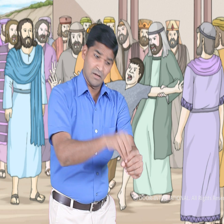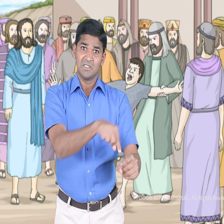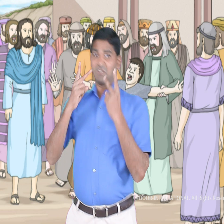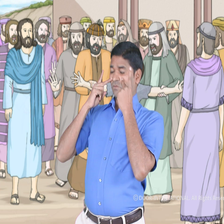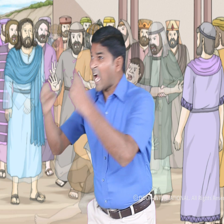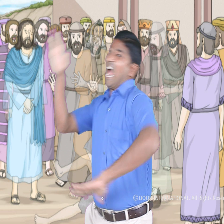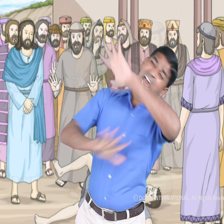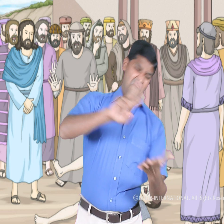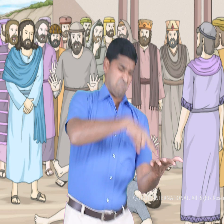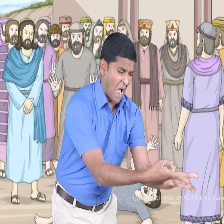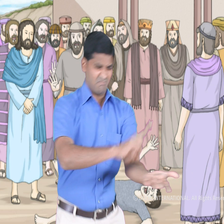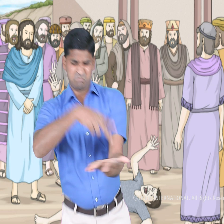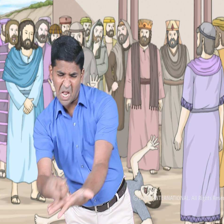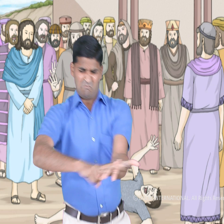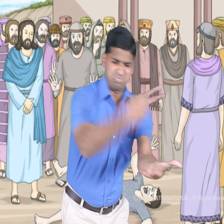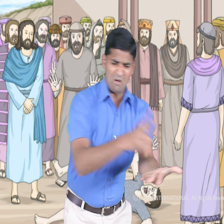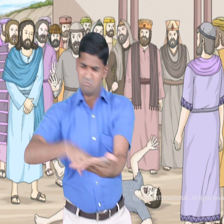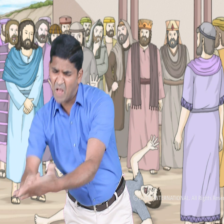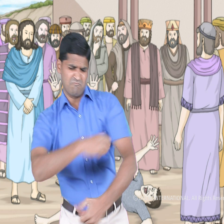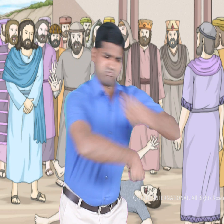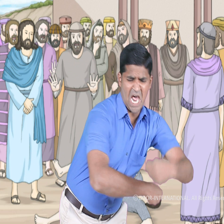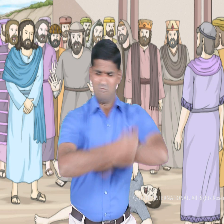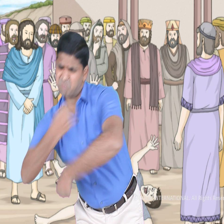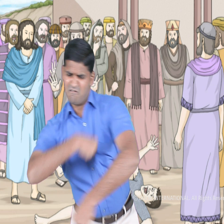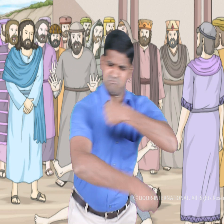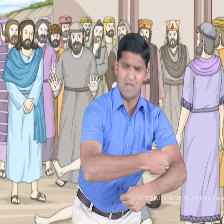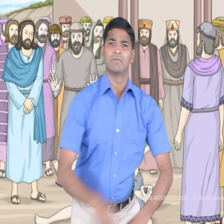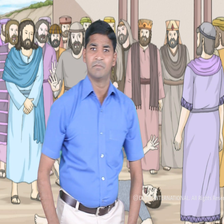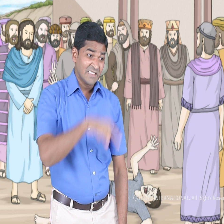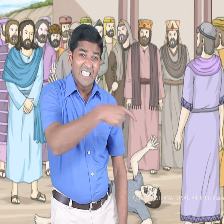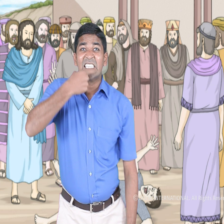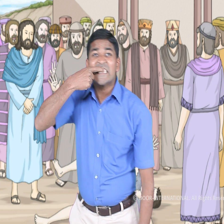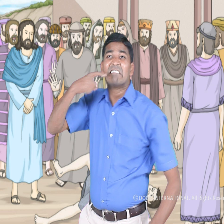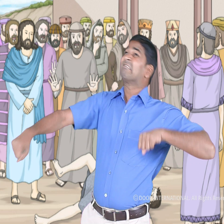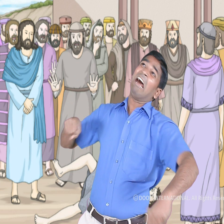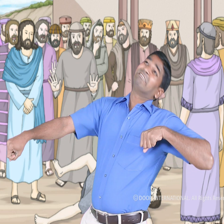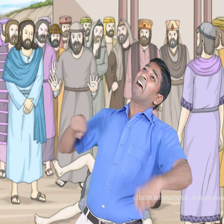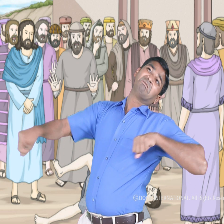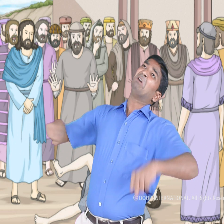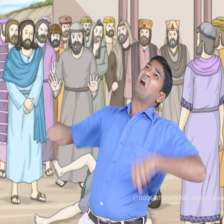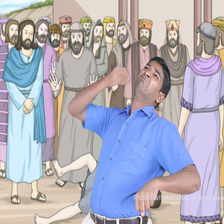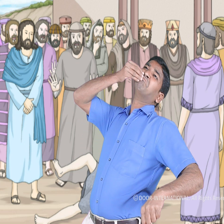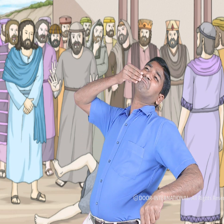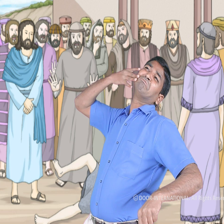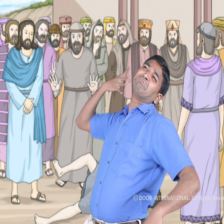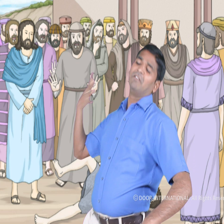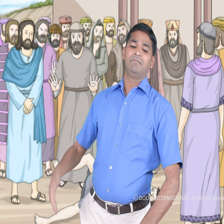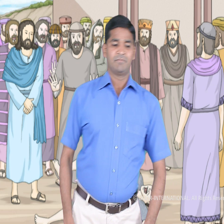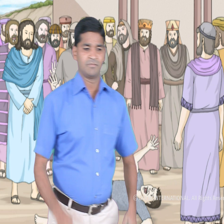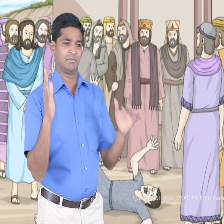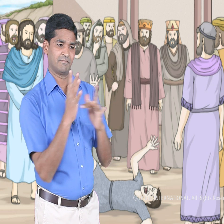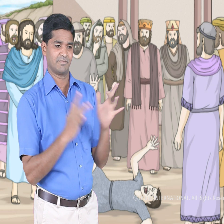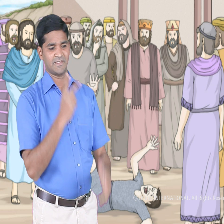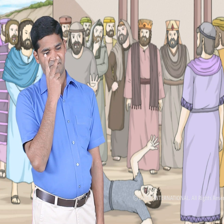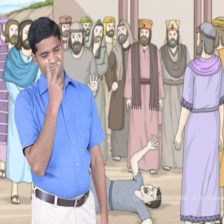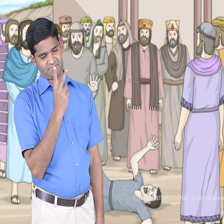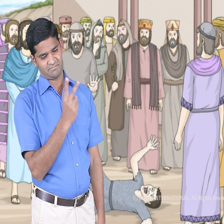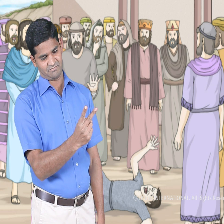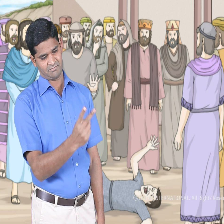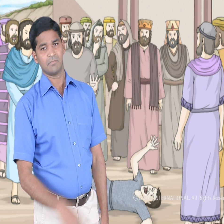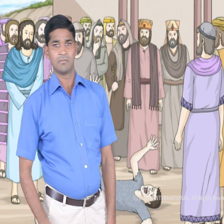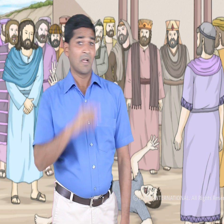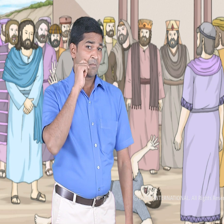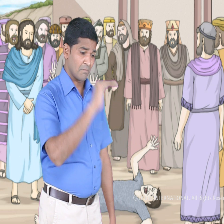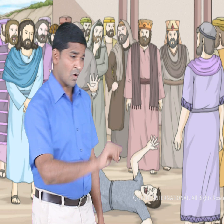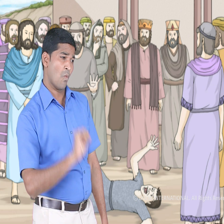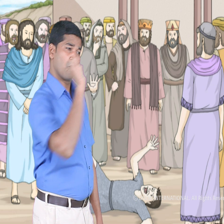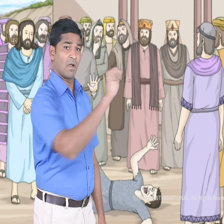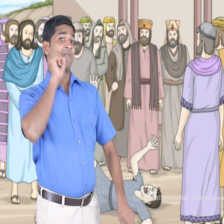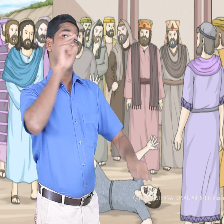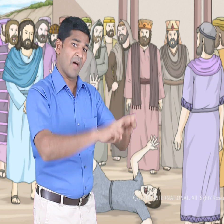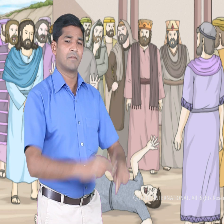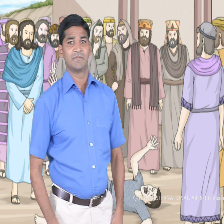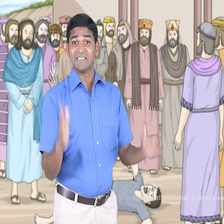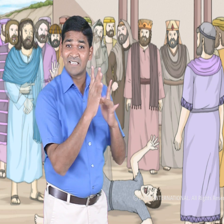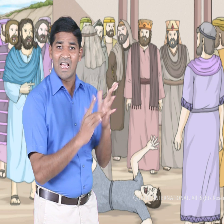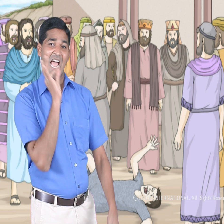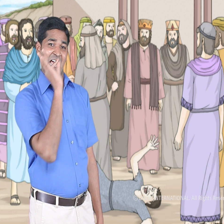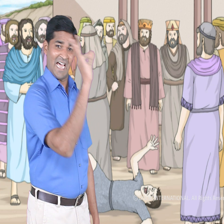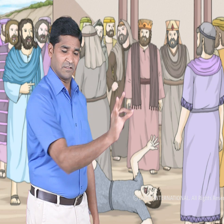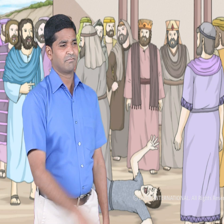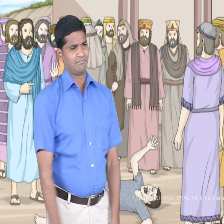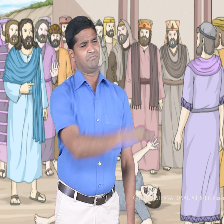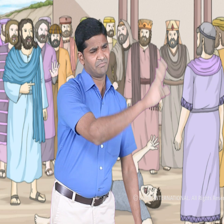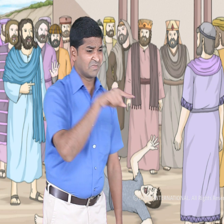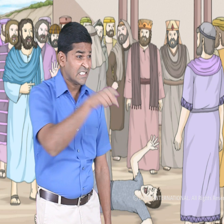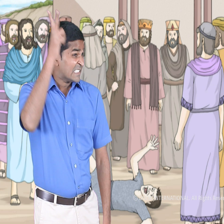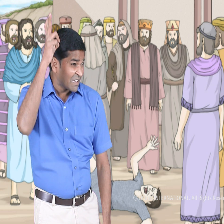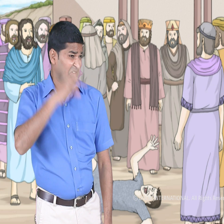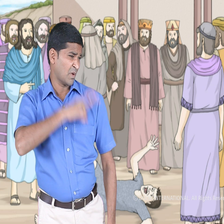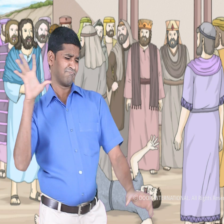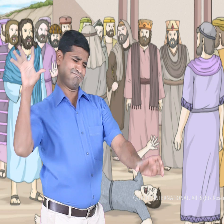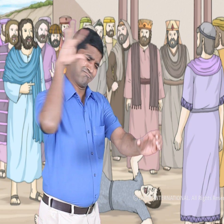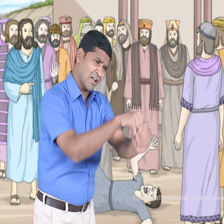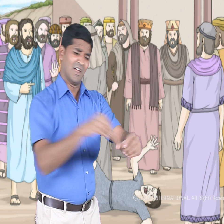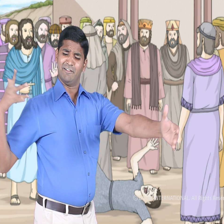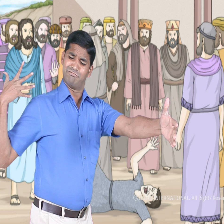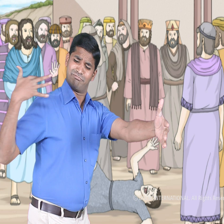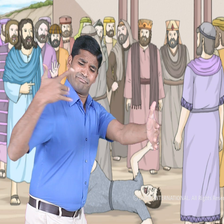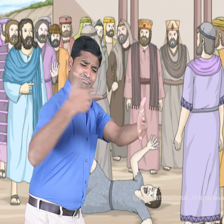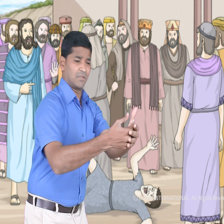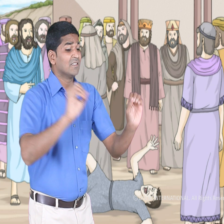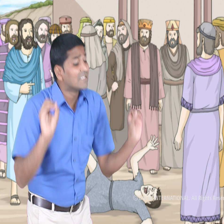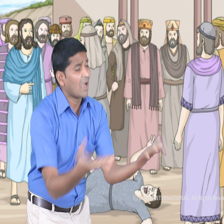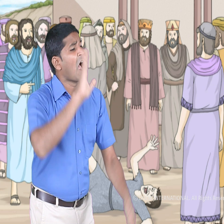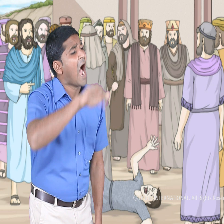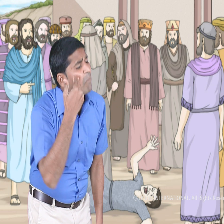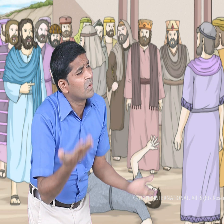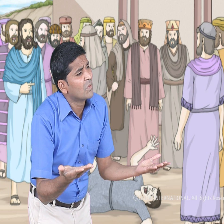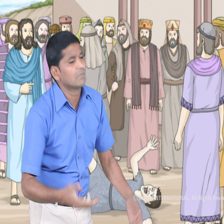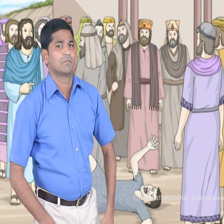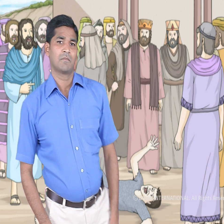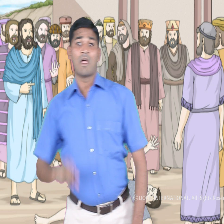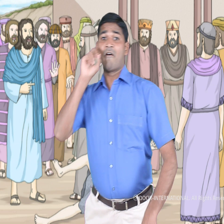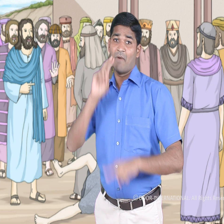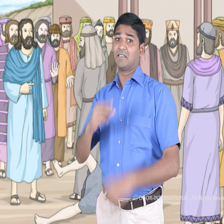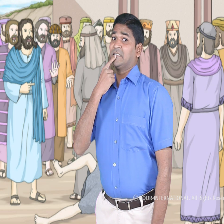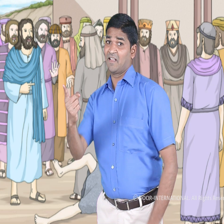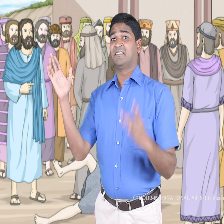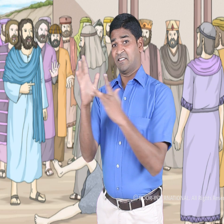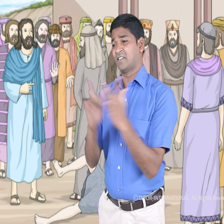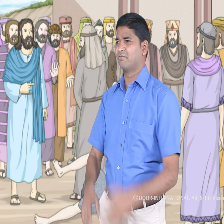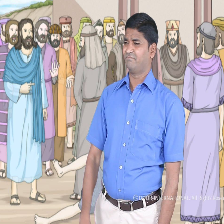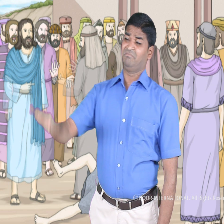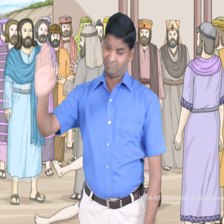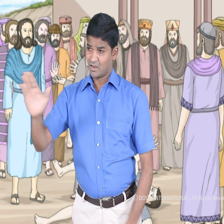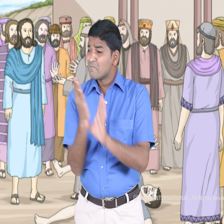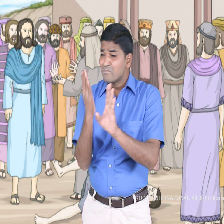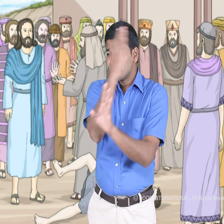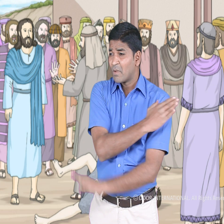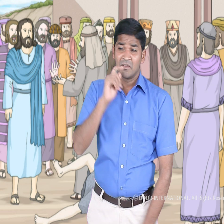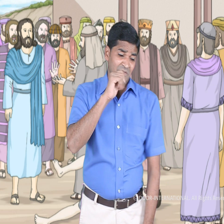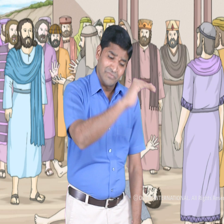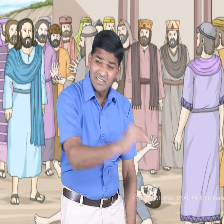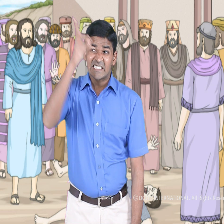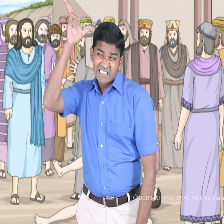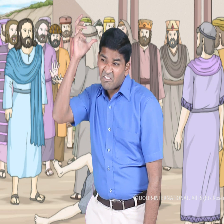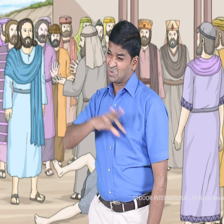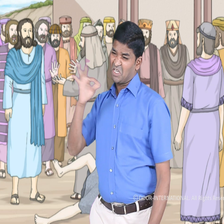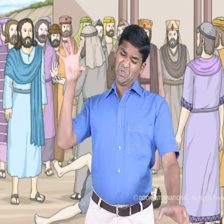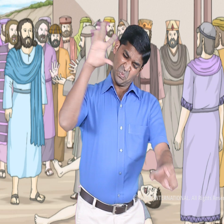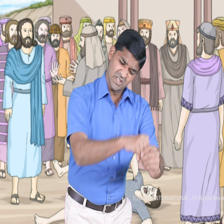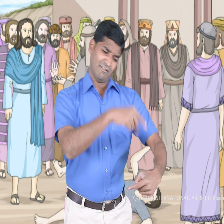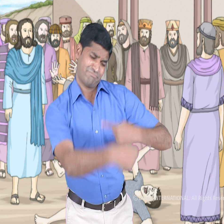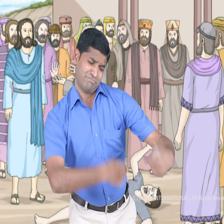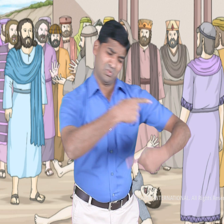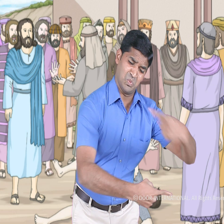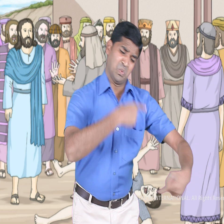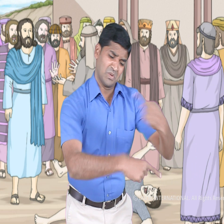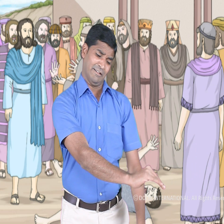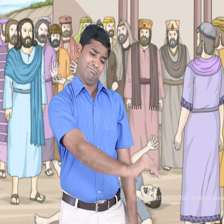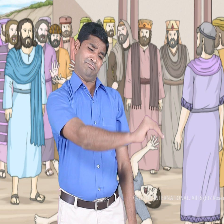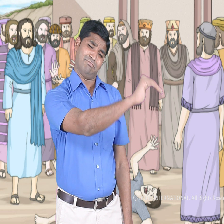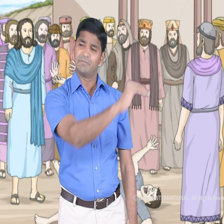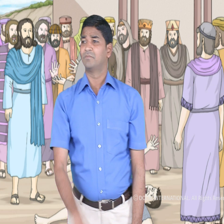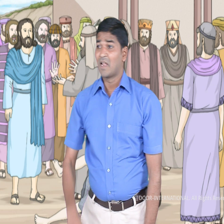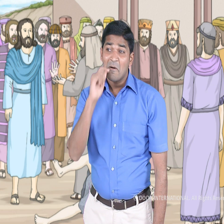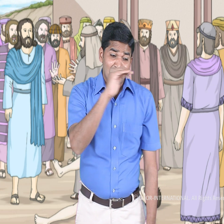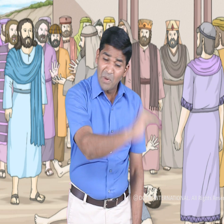He fell to the ground and rolled around, foaming at the mouth. Jesus asked the boy’s father, “How long has this been with him?” “From childhood,” he said.